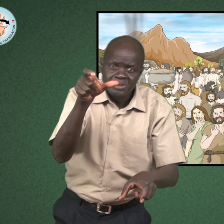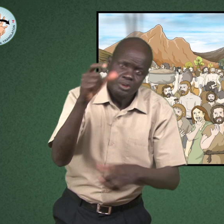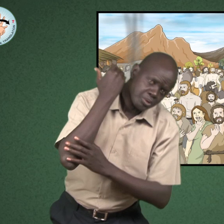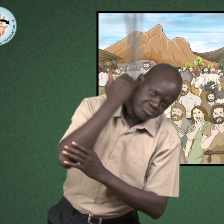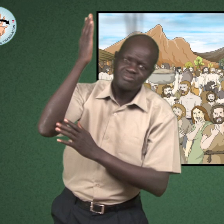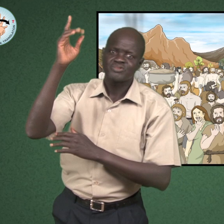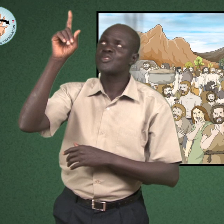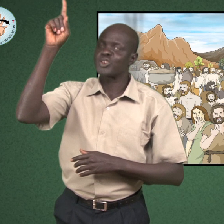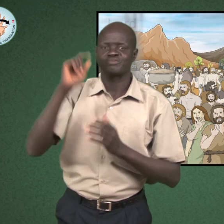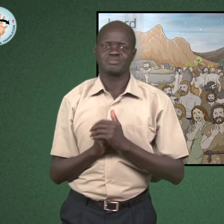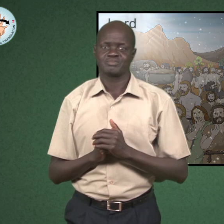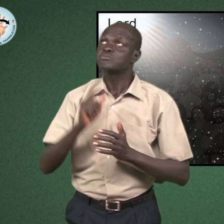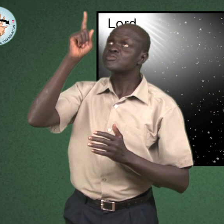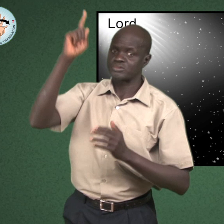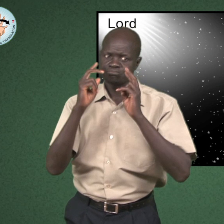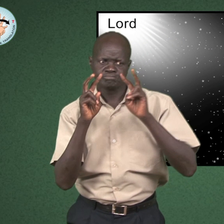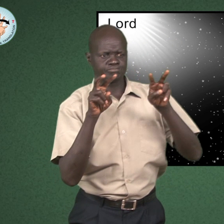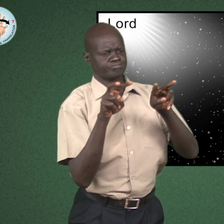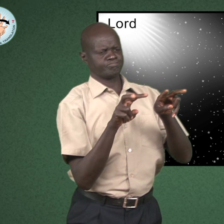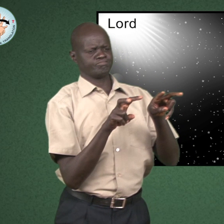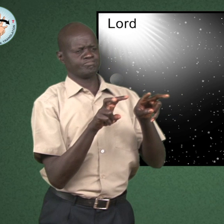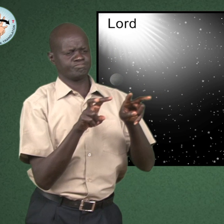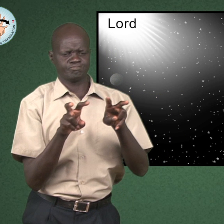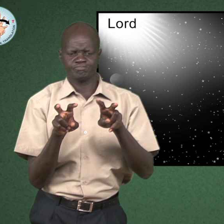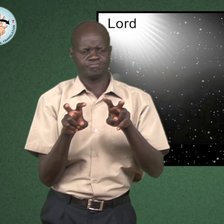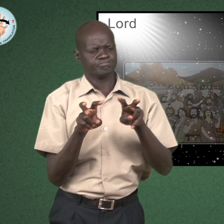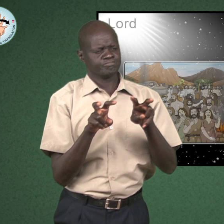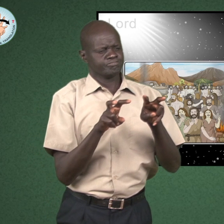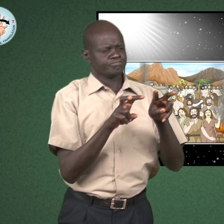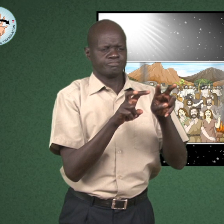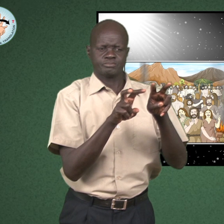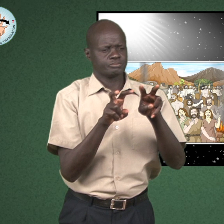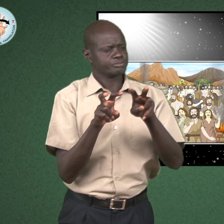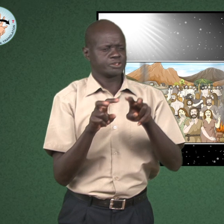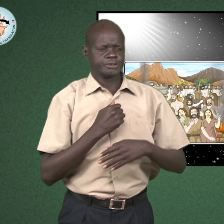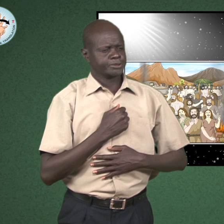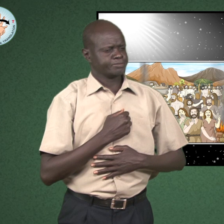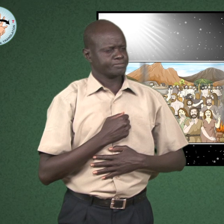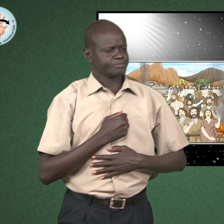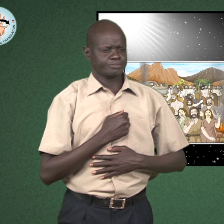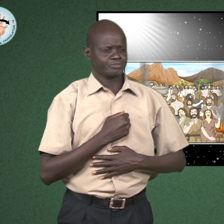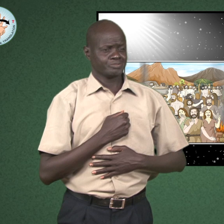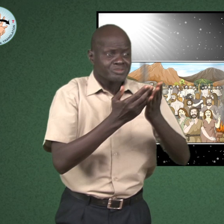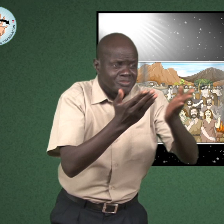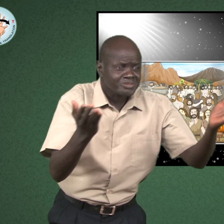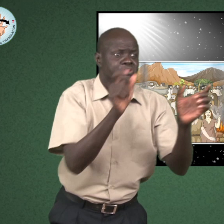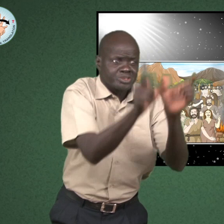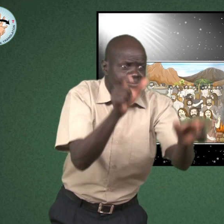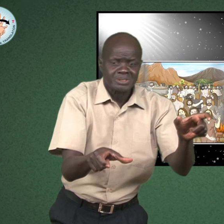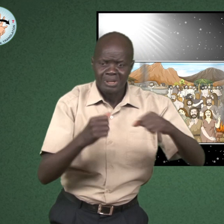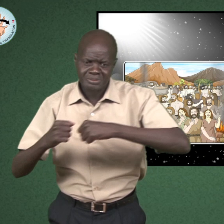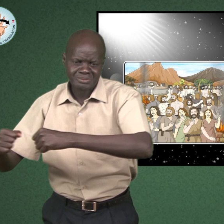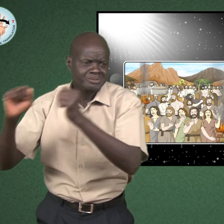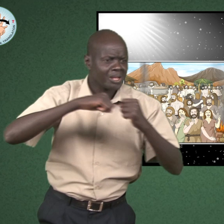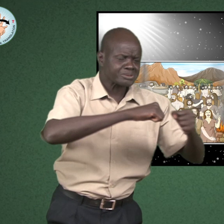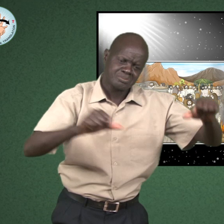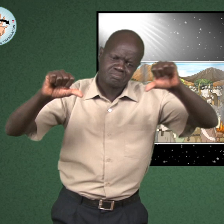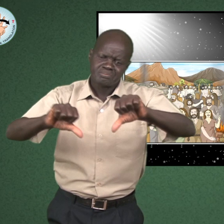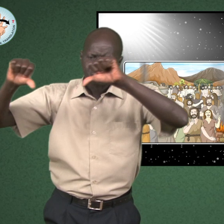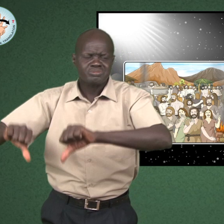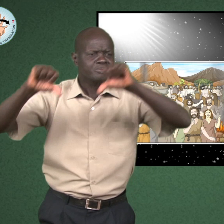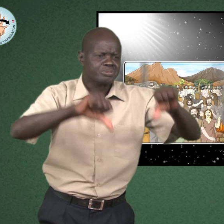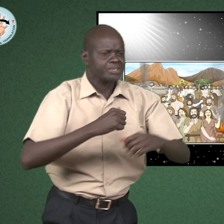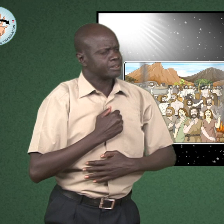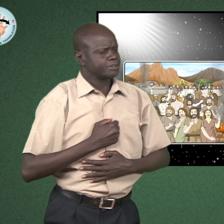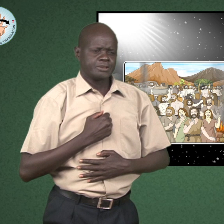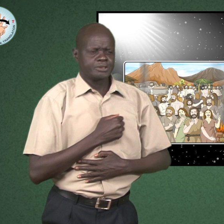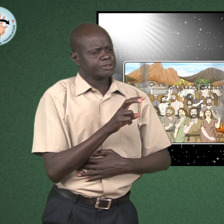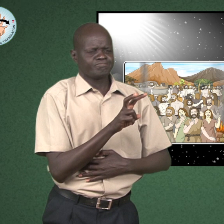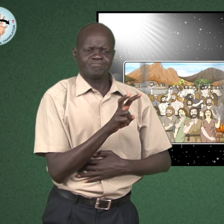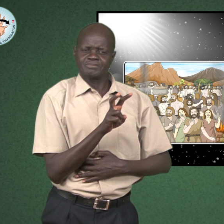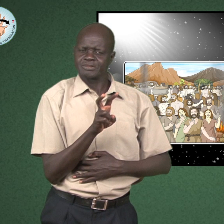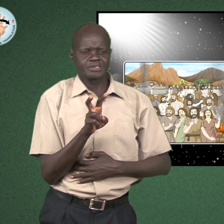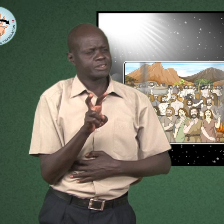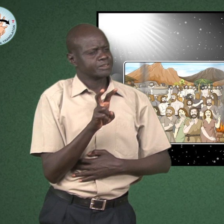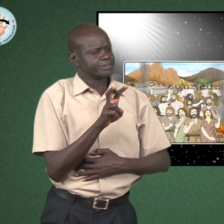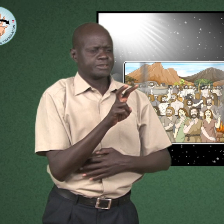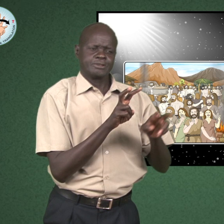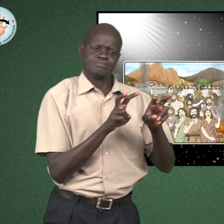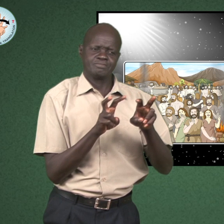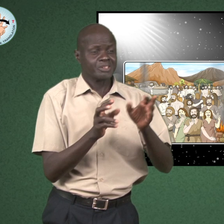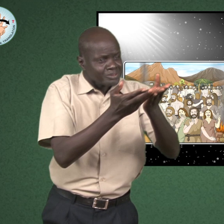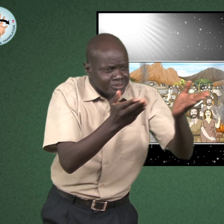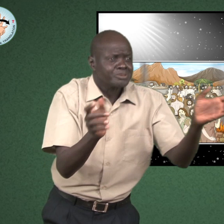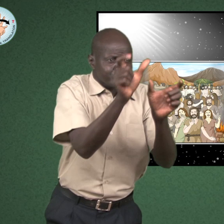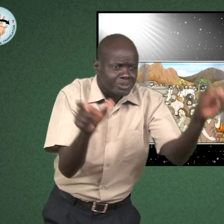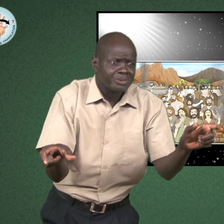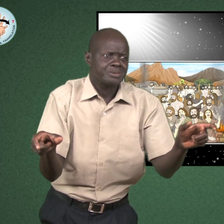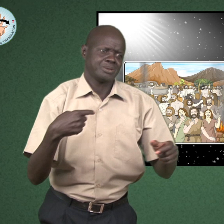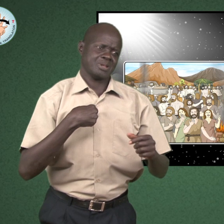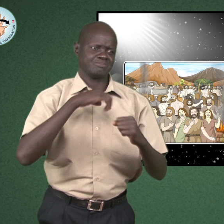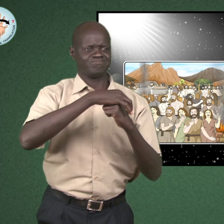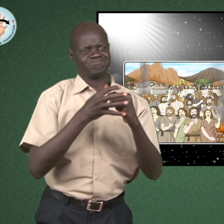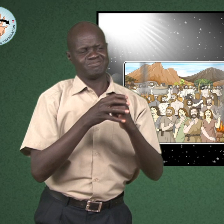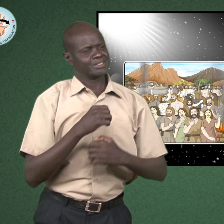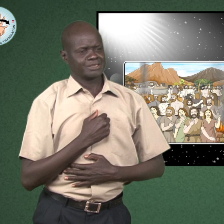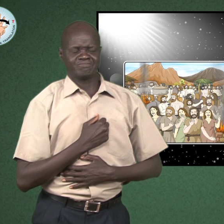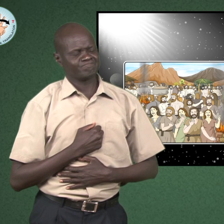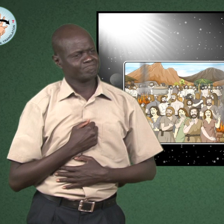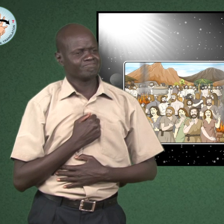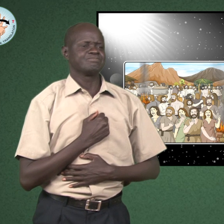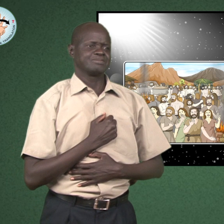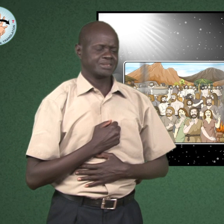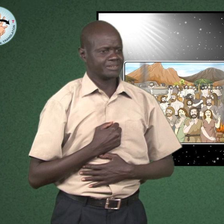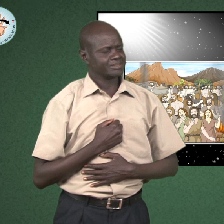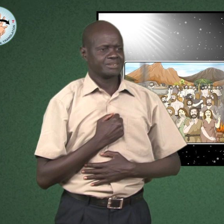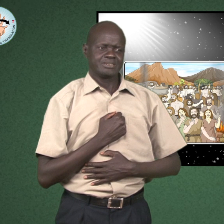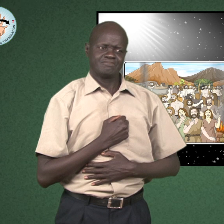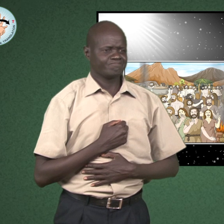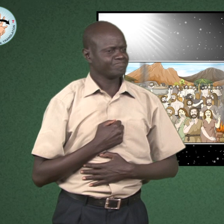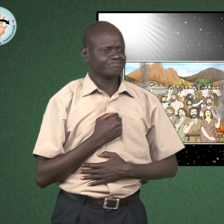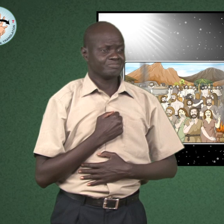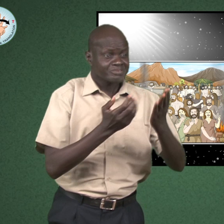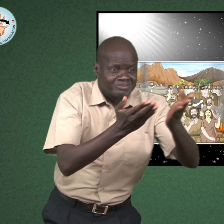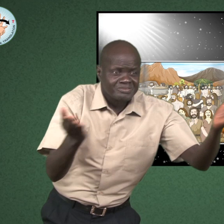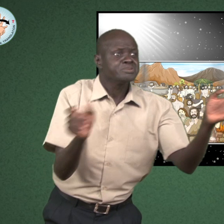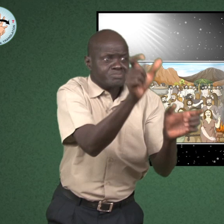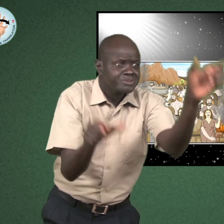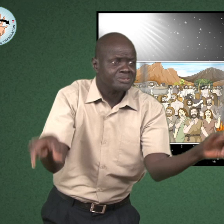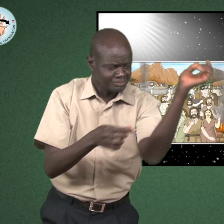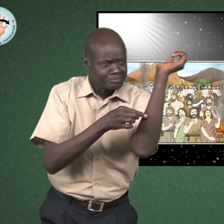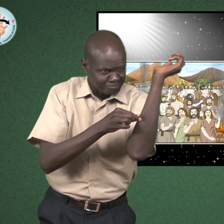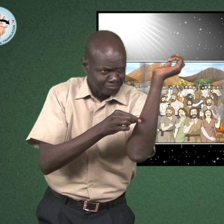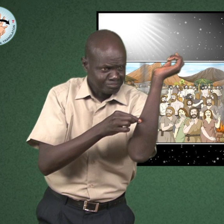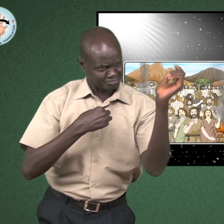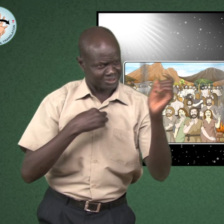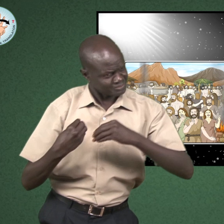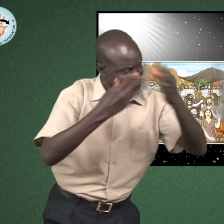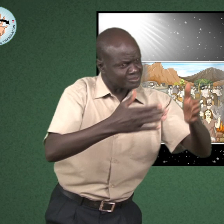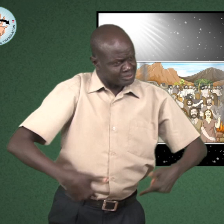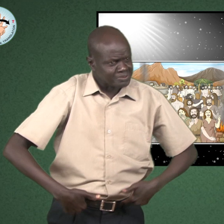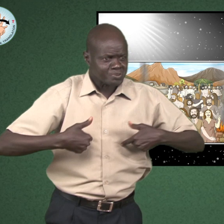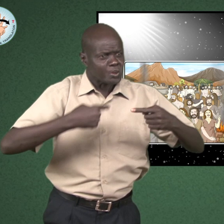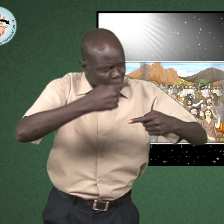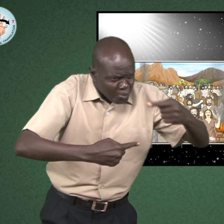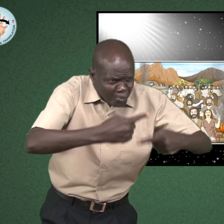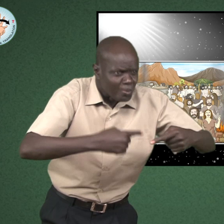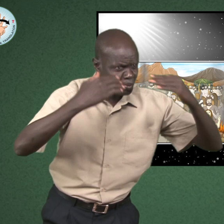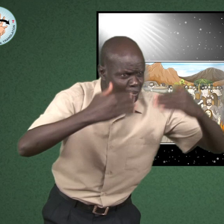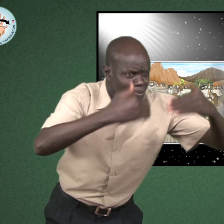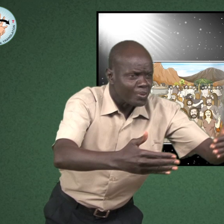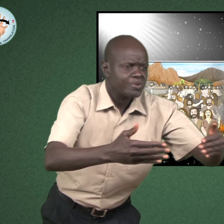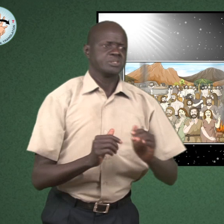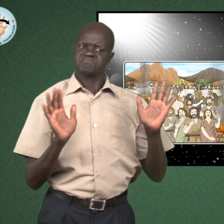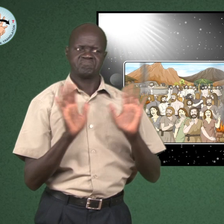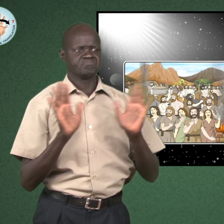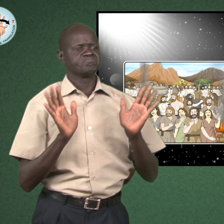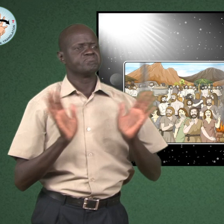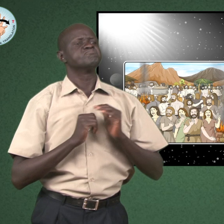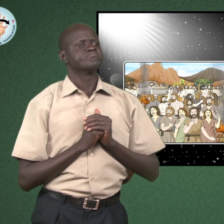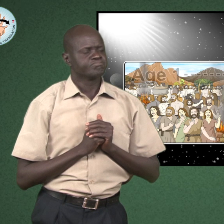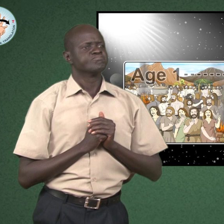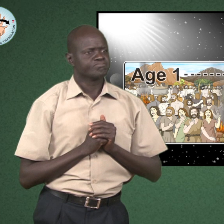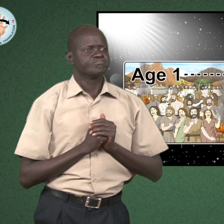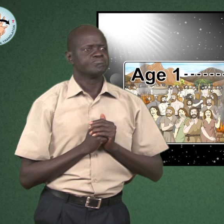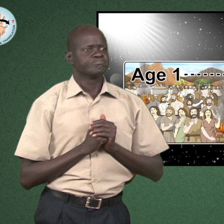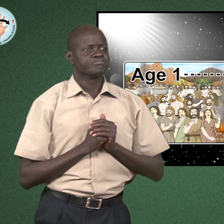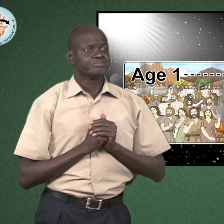So the LORD said, “My Spirit will not contend with man forever, for he is mortal;